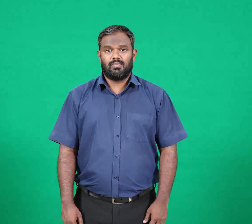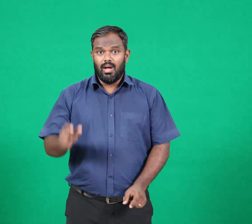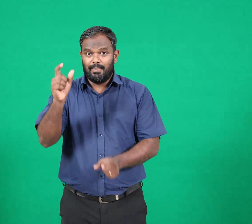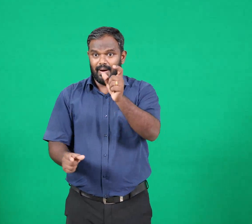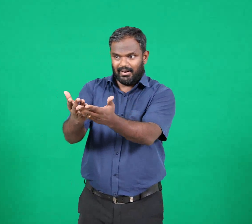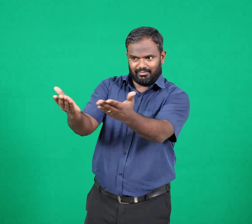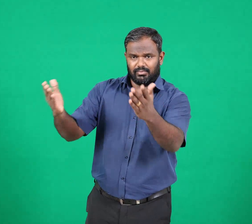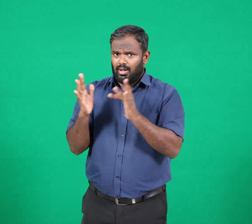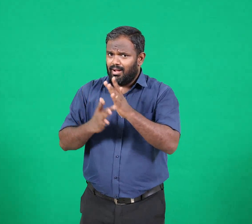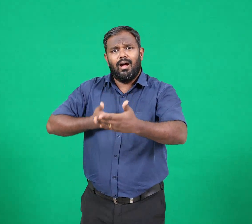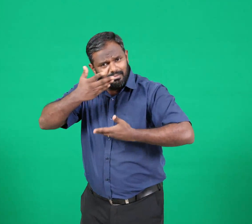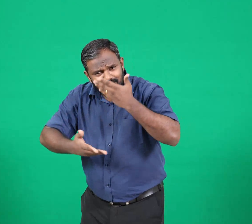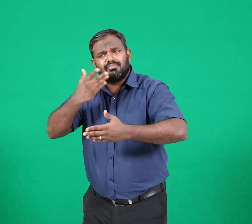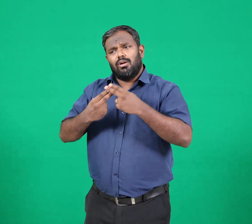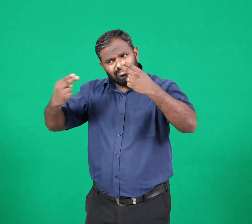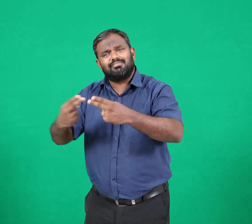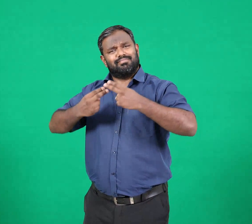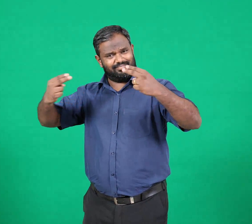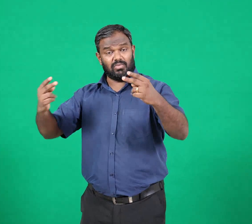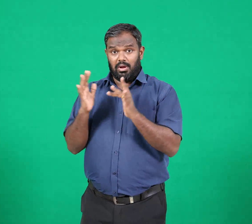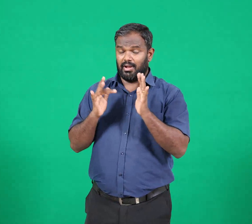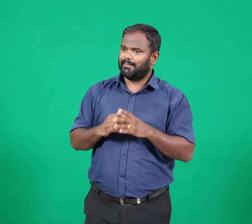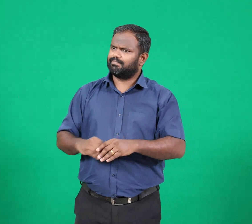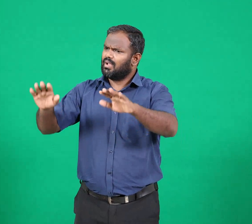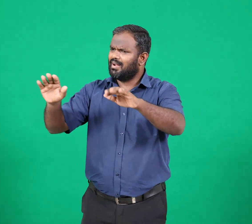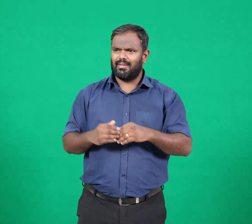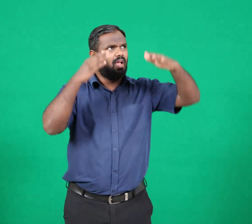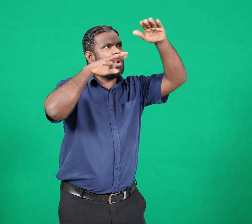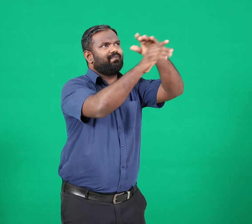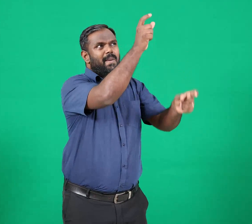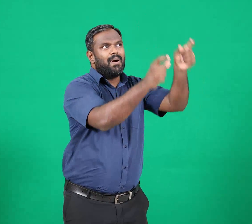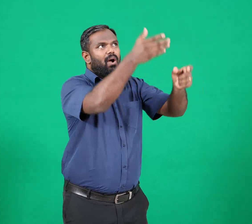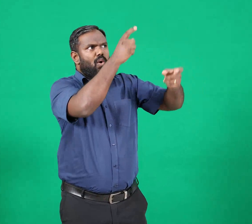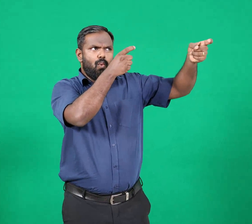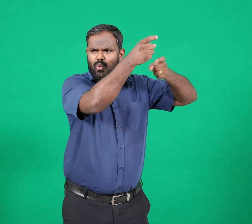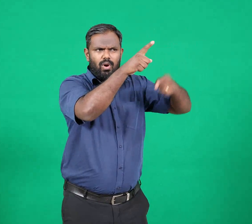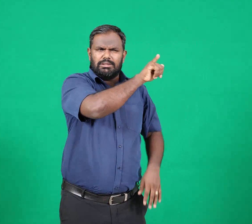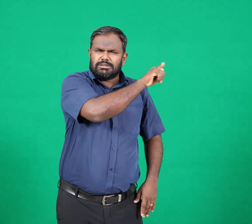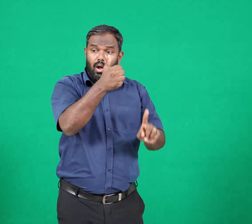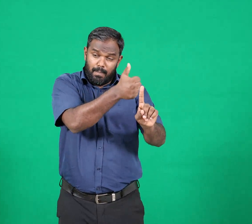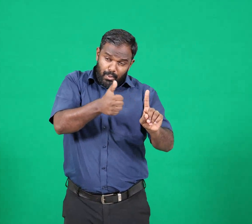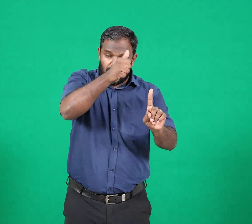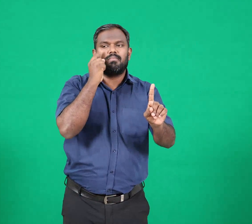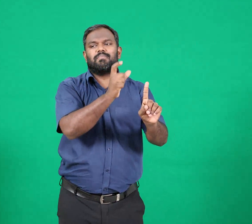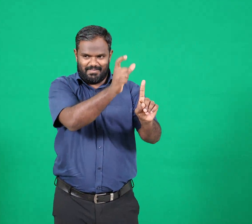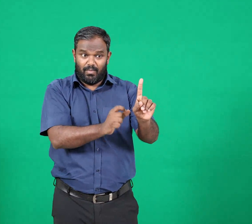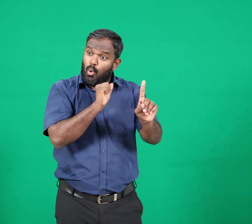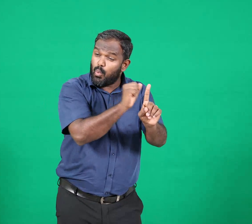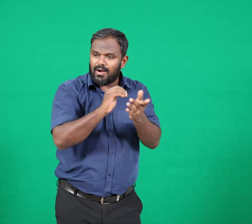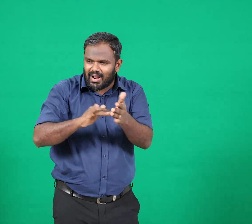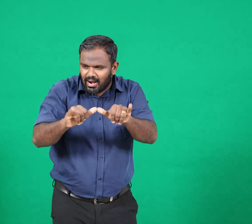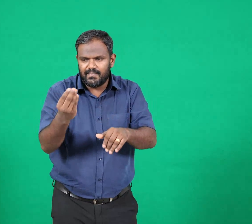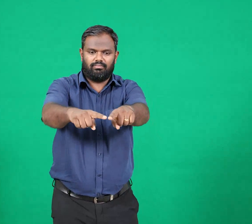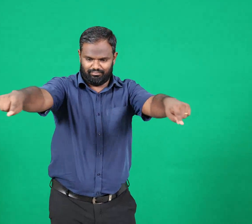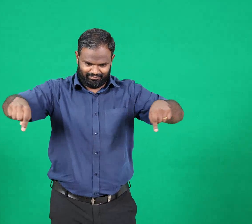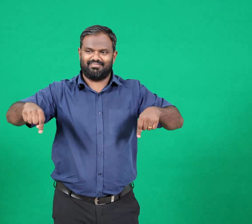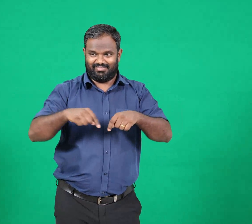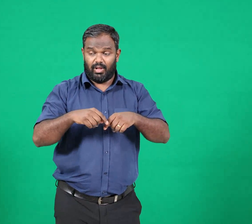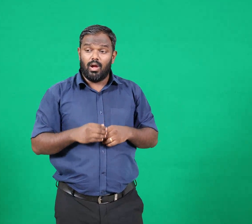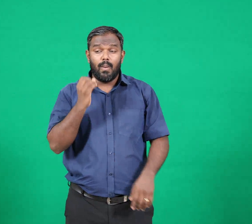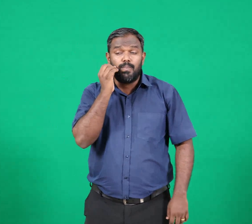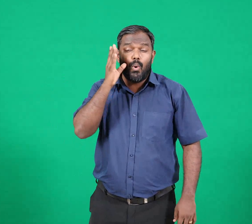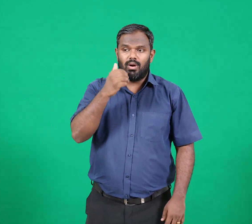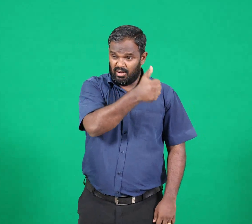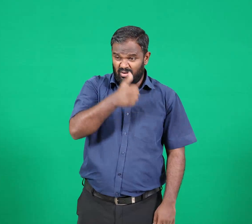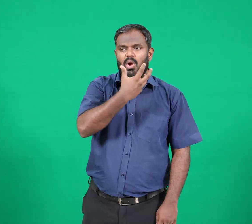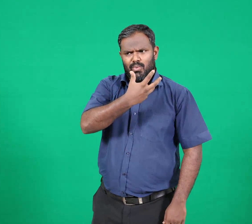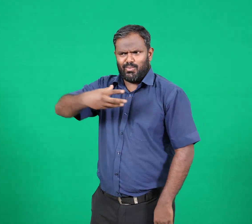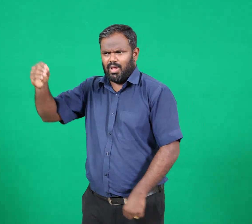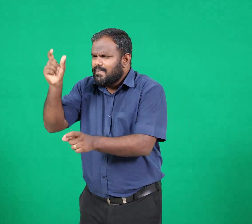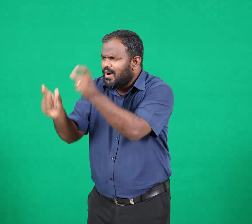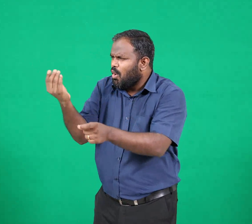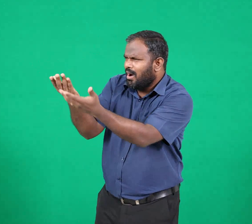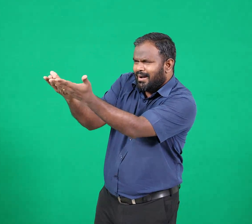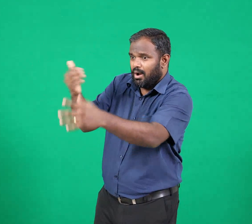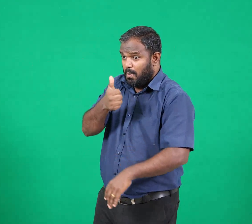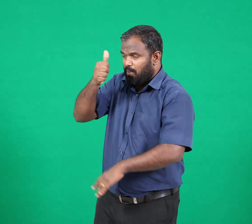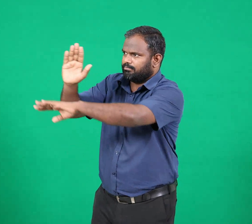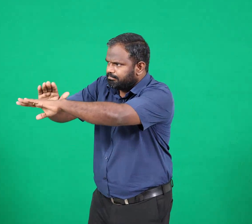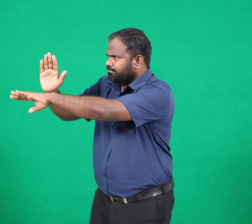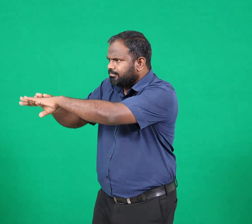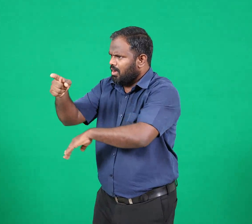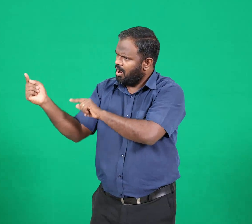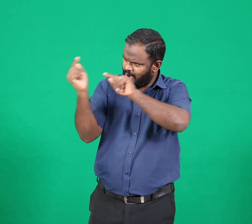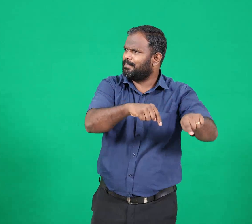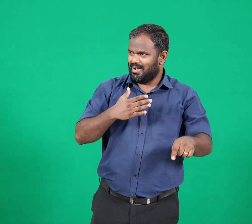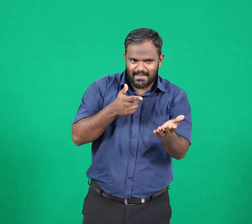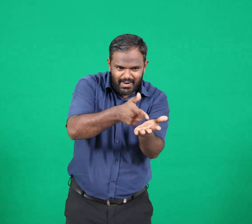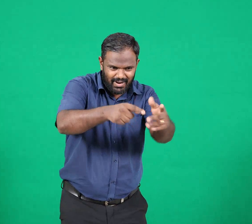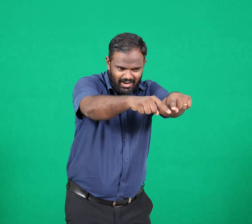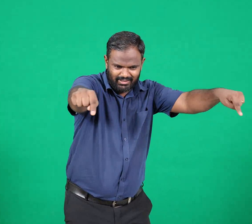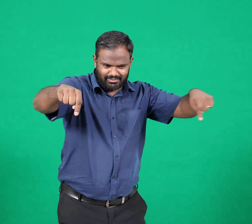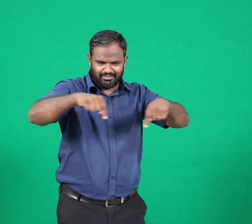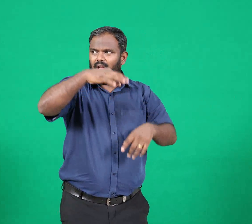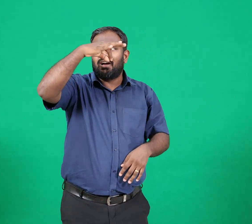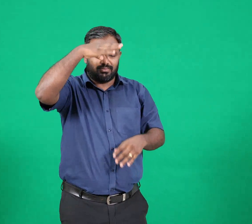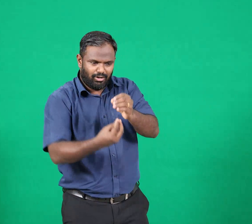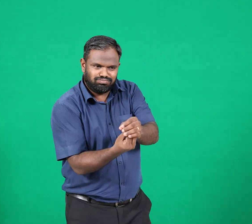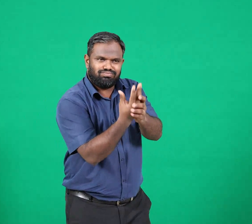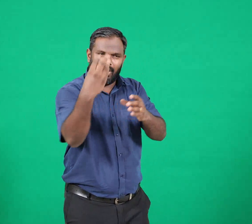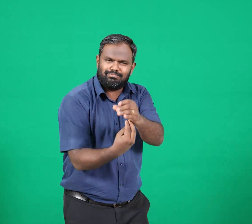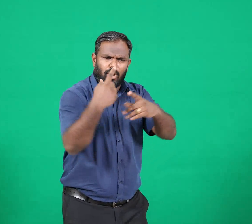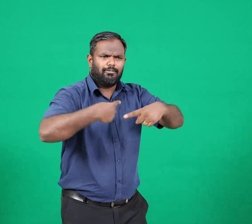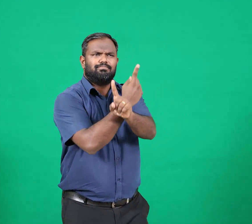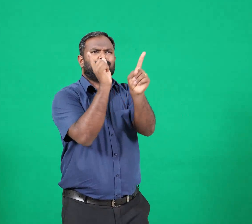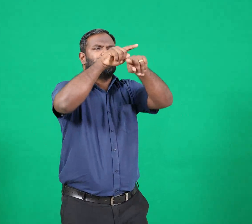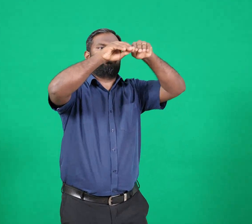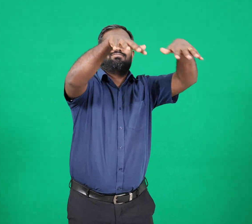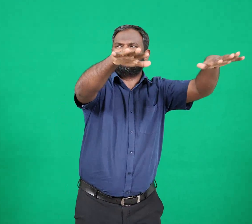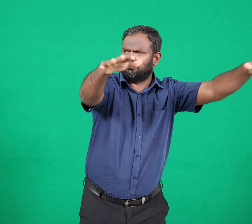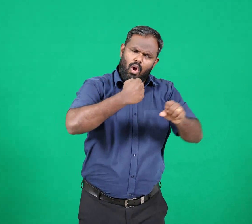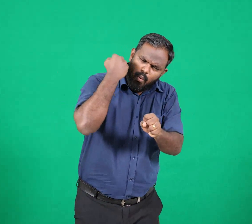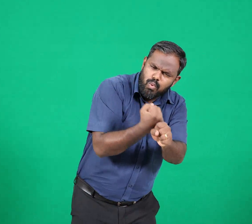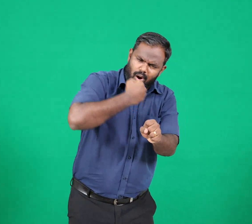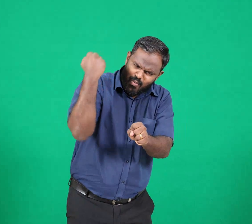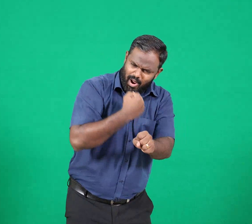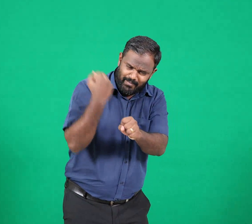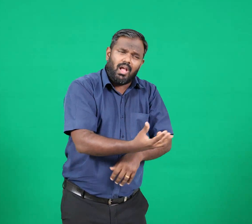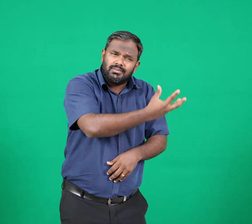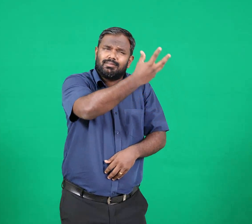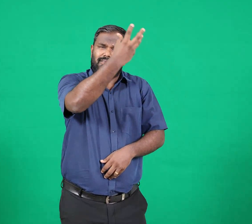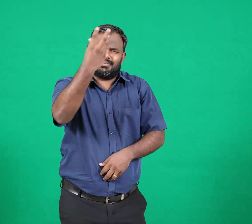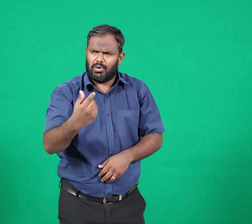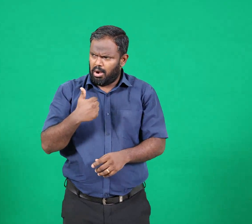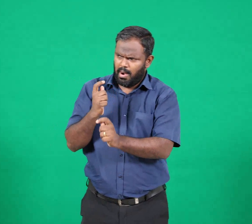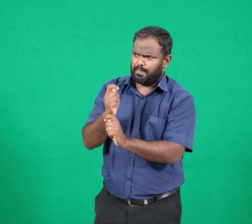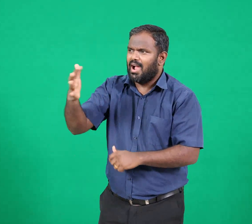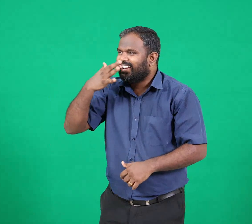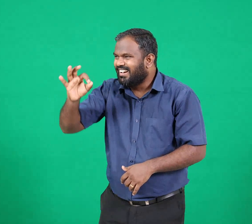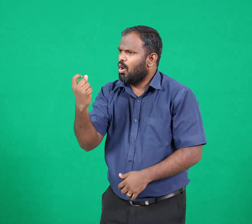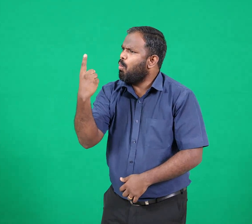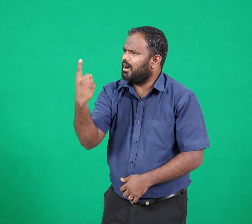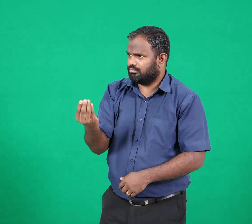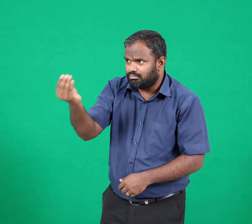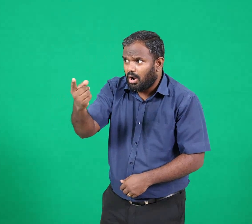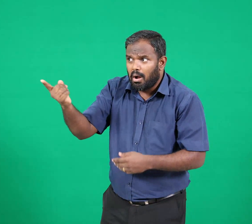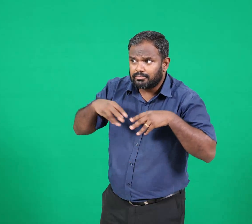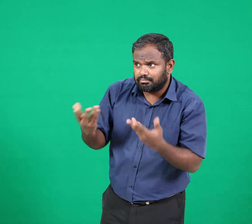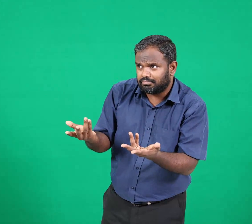"For the kingdom of heaven is like a landowner who went out early in the morning to hire workers for his vineyard. He agreed to pay them a denarius for the day and sent them into his vineyard.